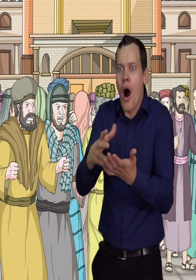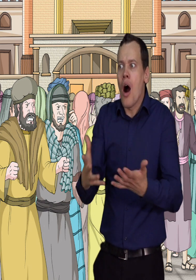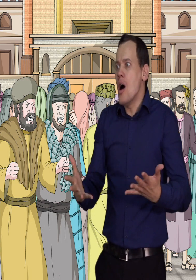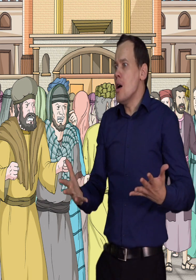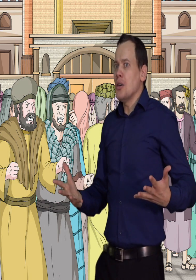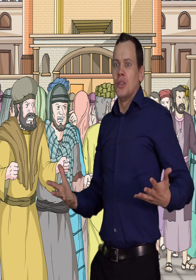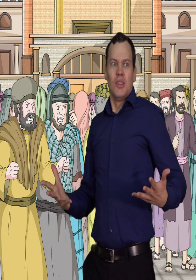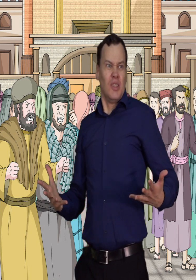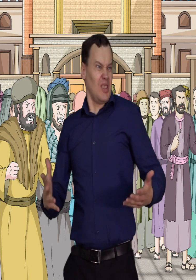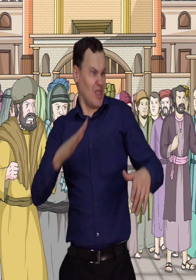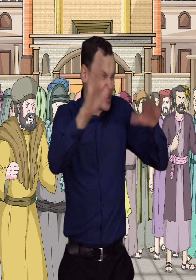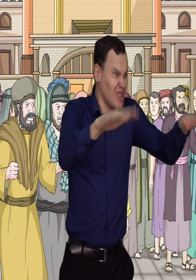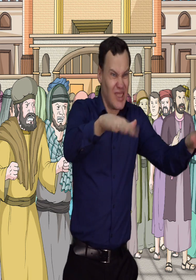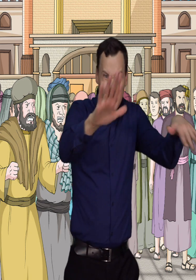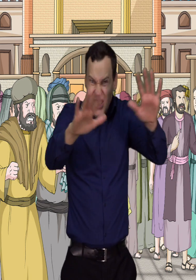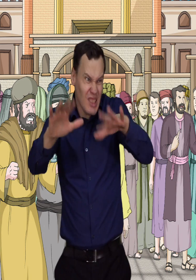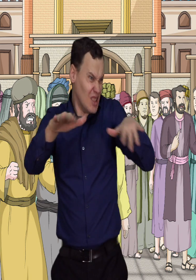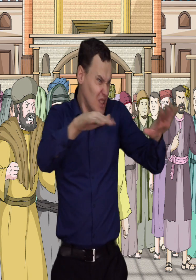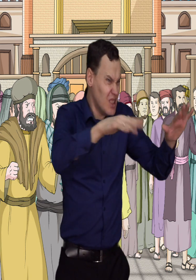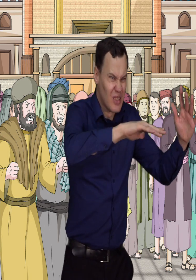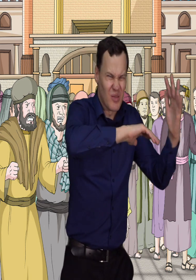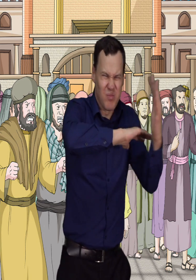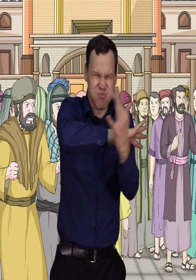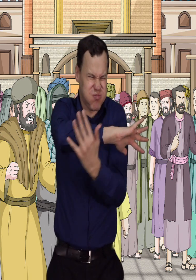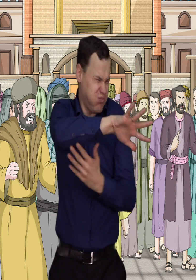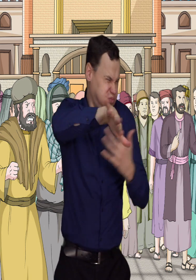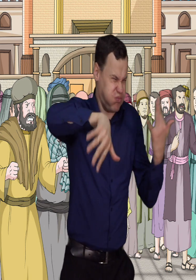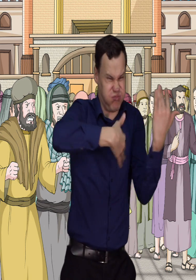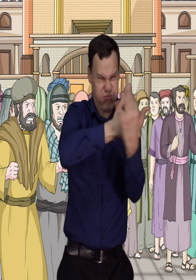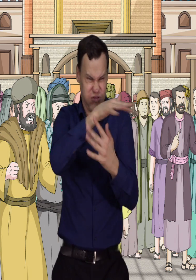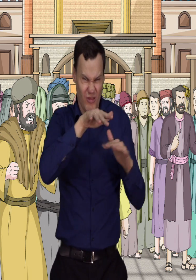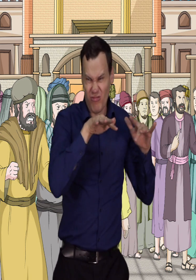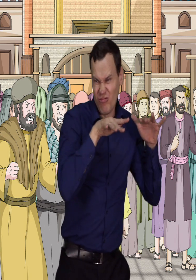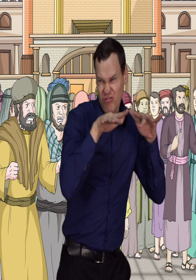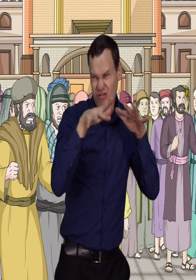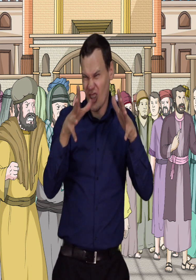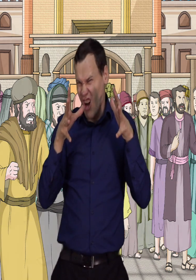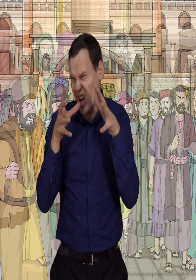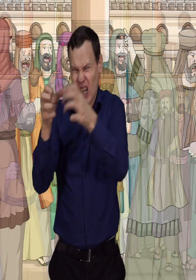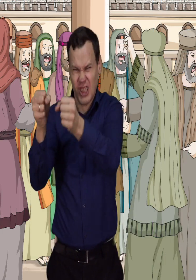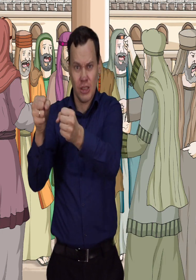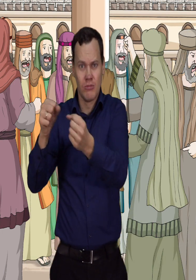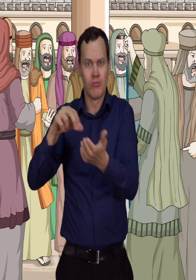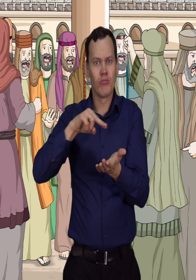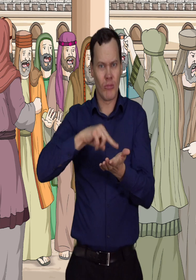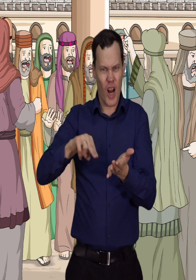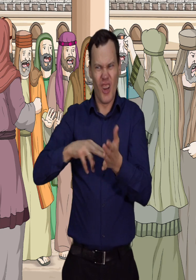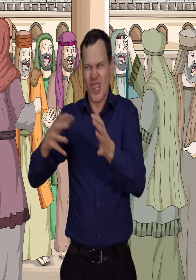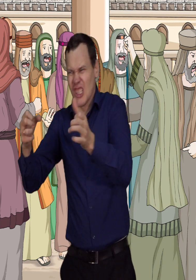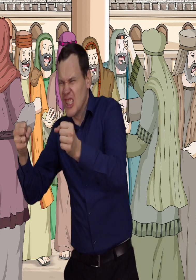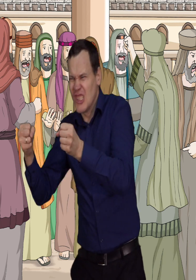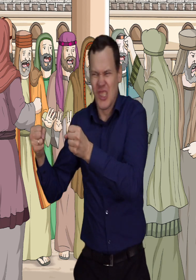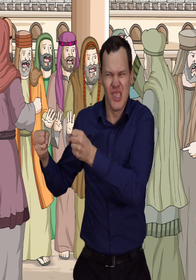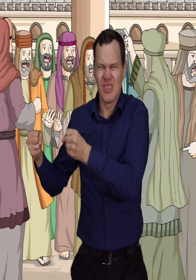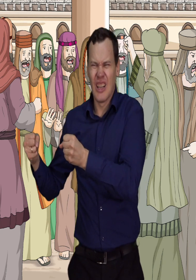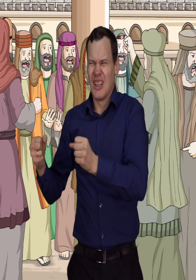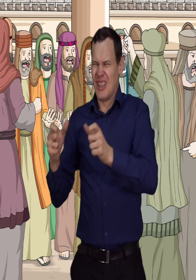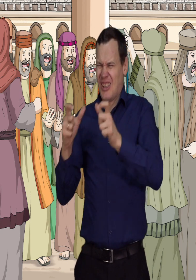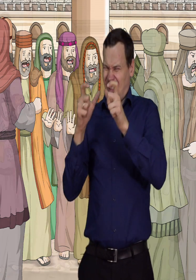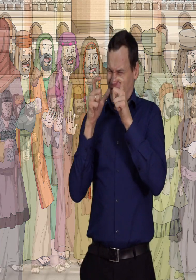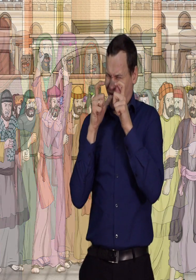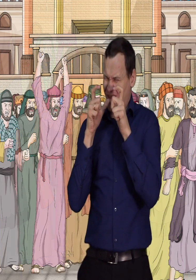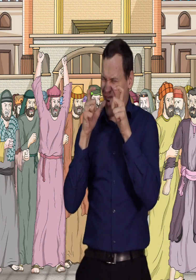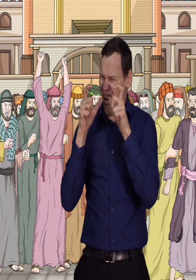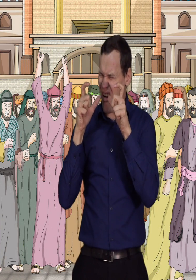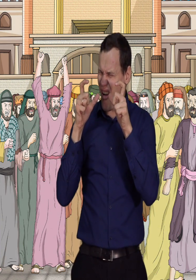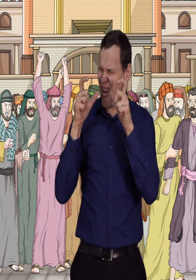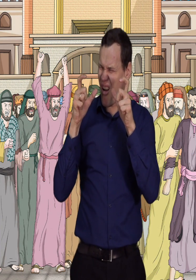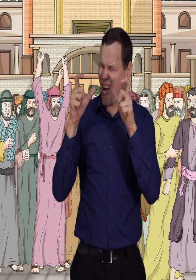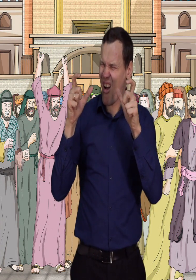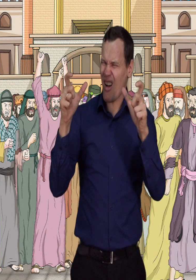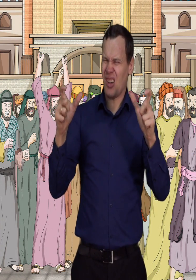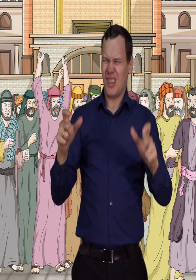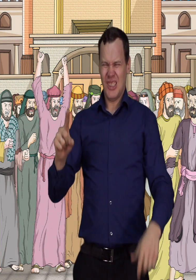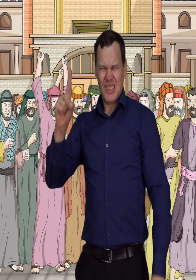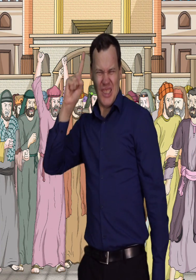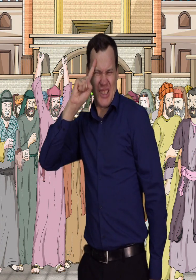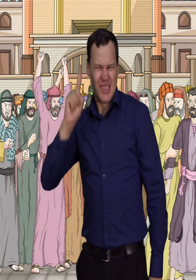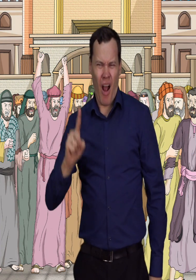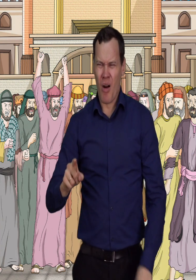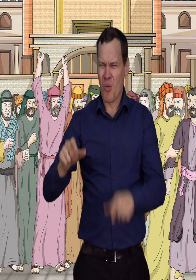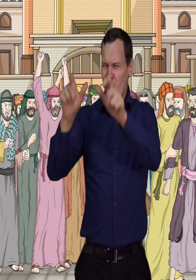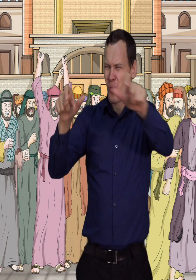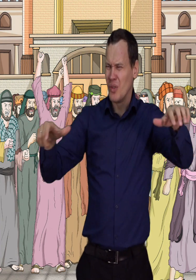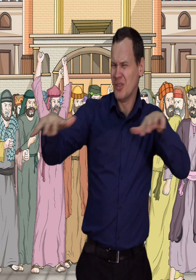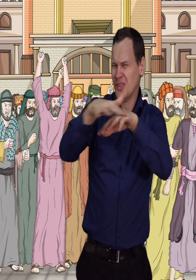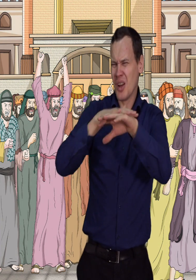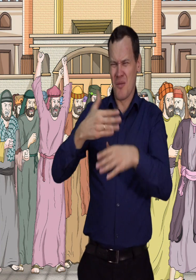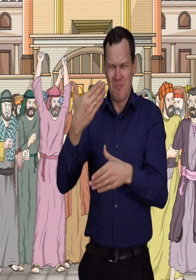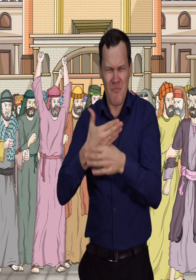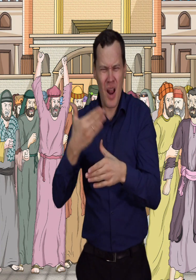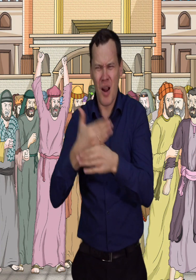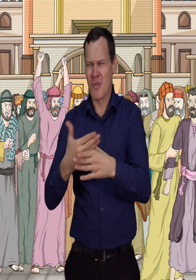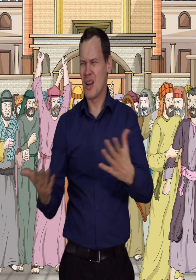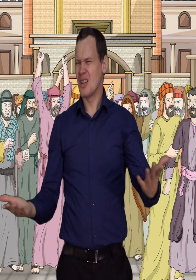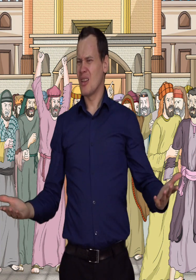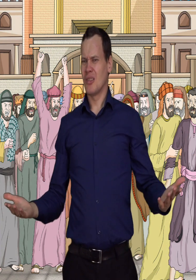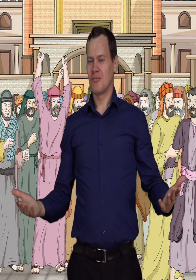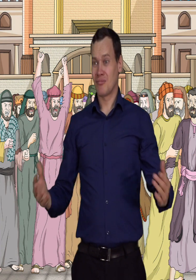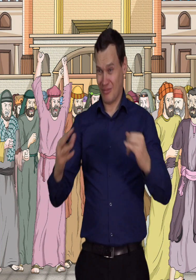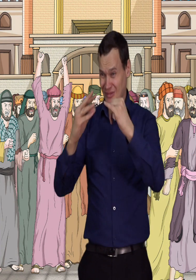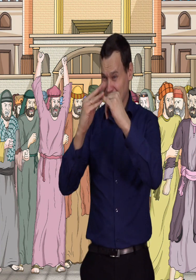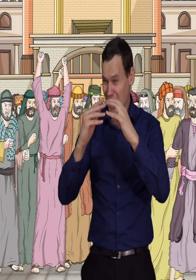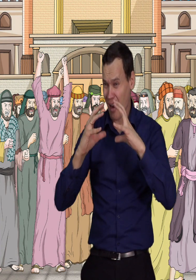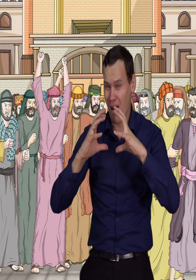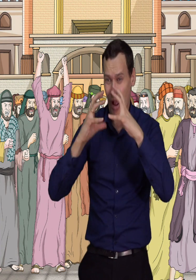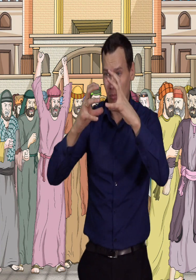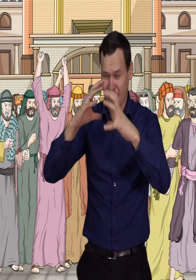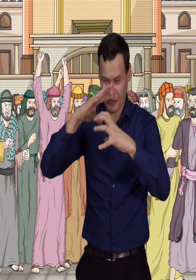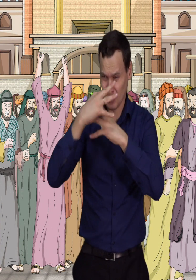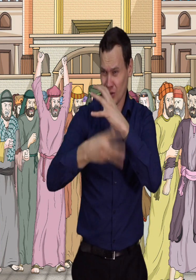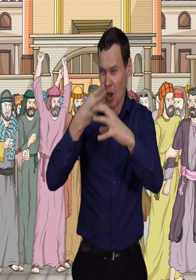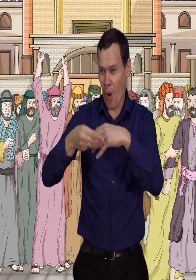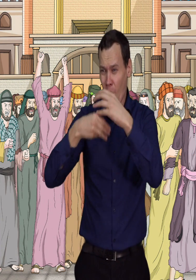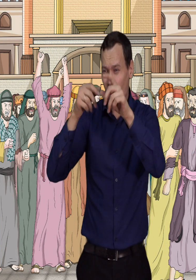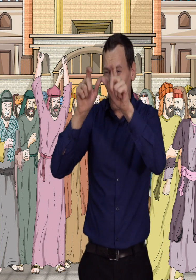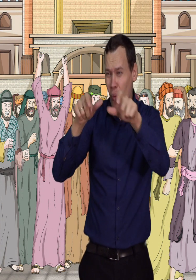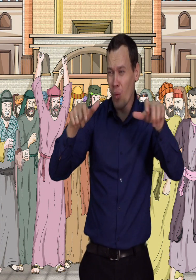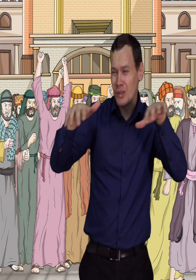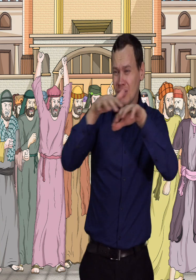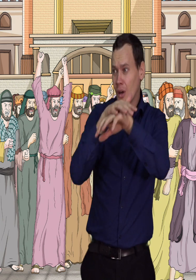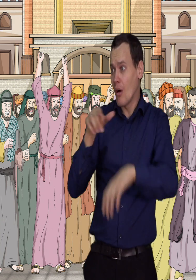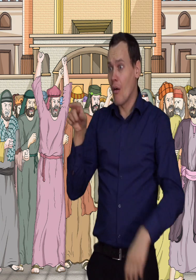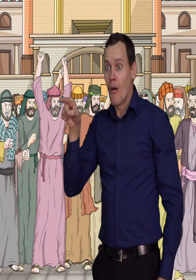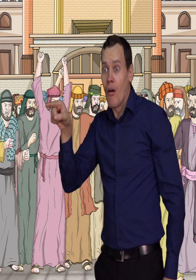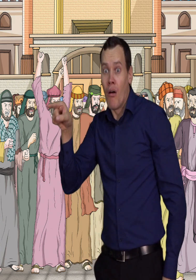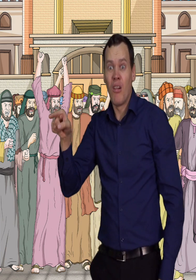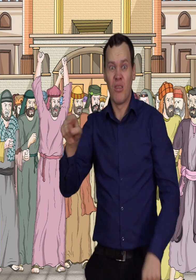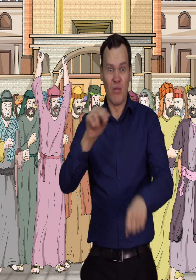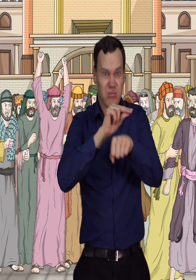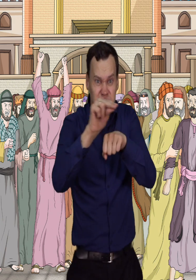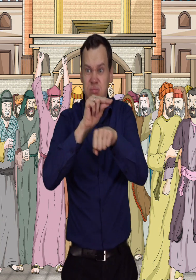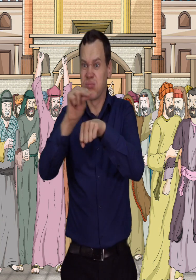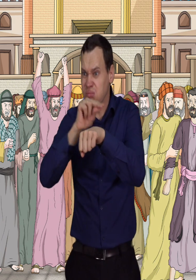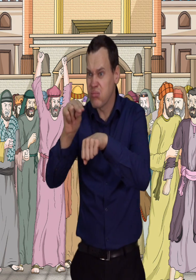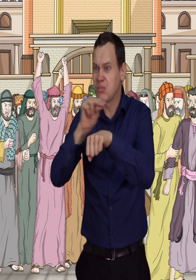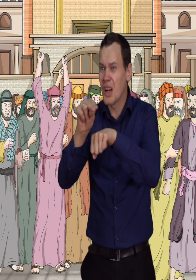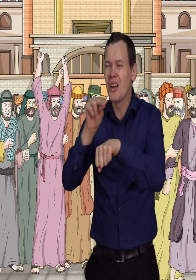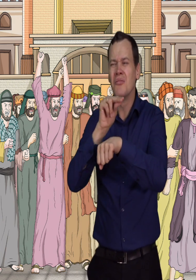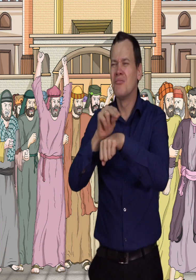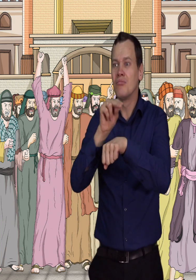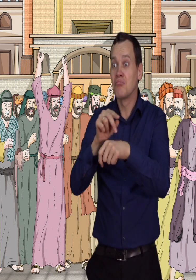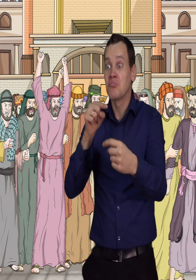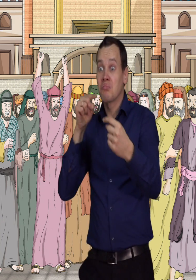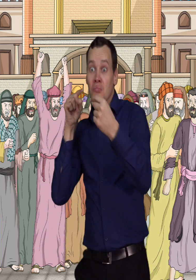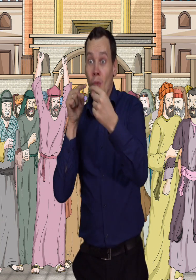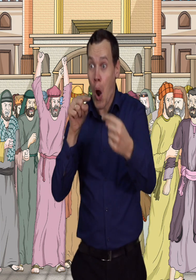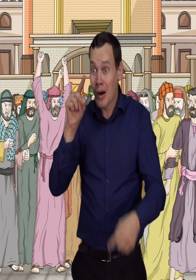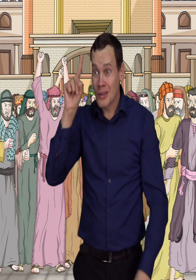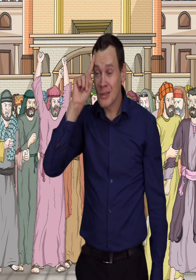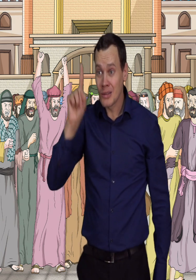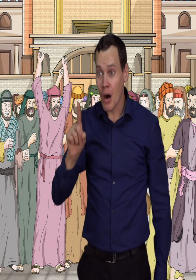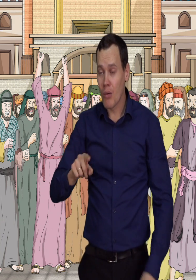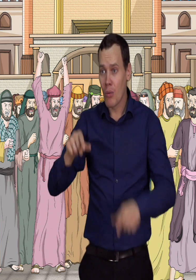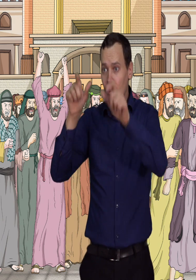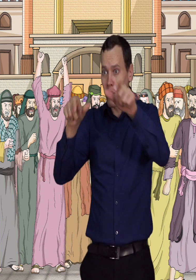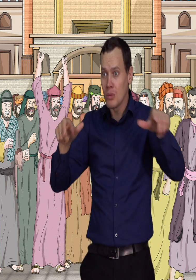They stirred up the whole crowd and seized him, crying out, “Men of Israel, help us!